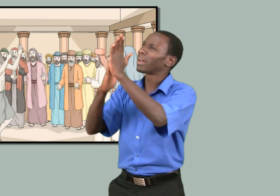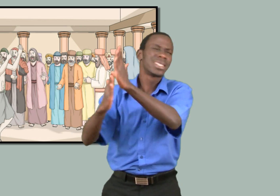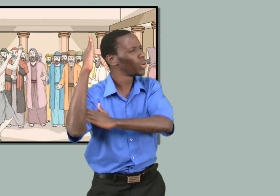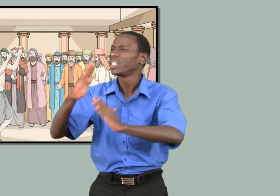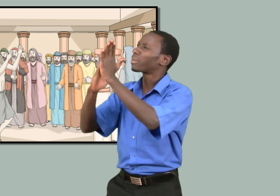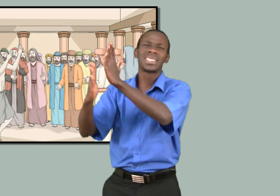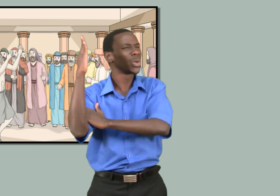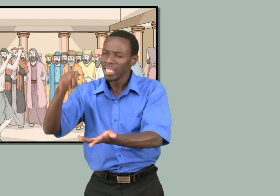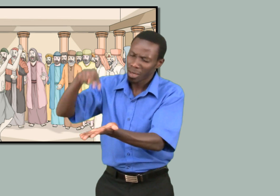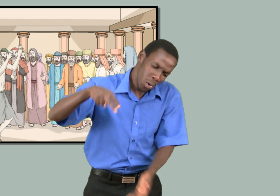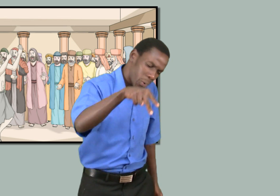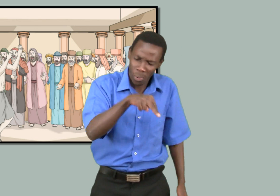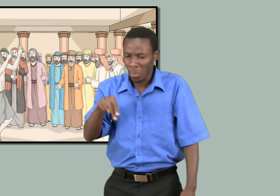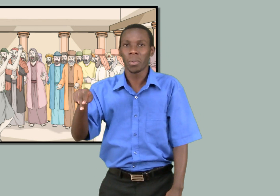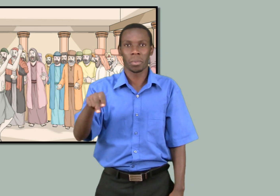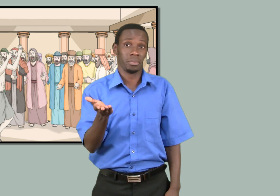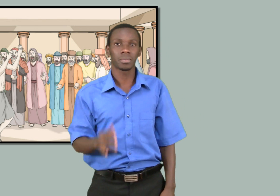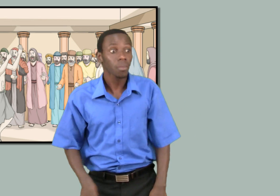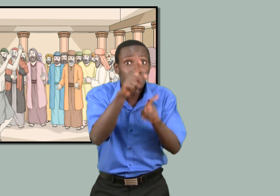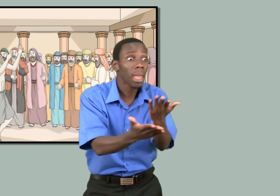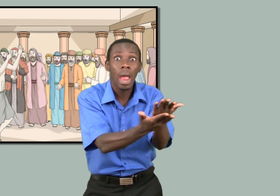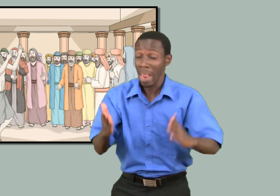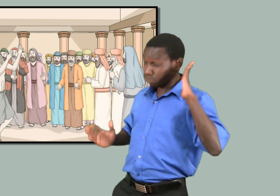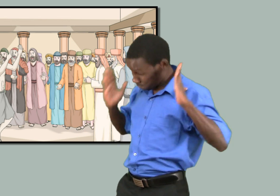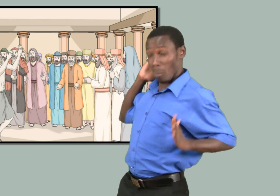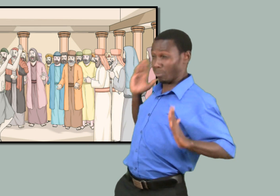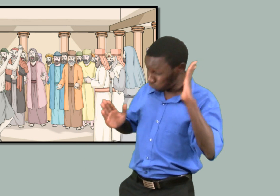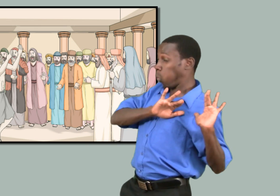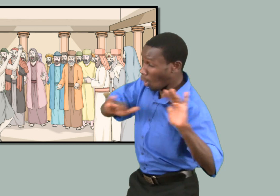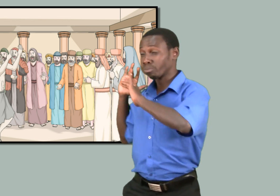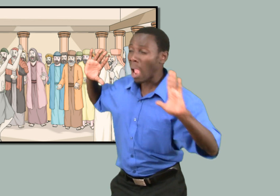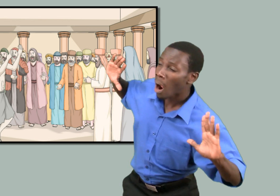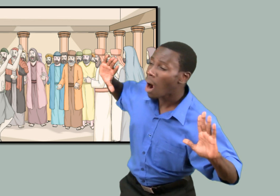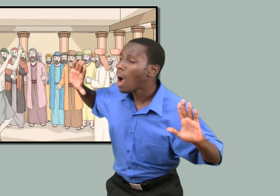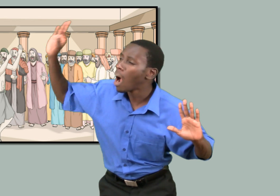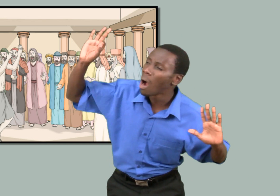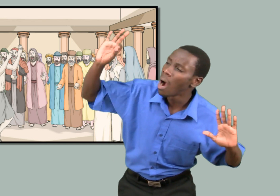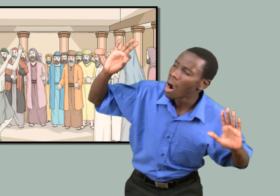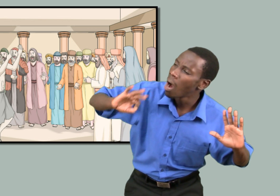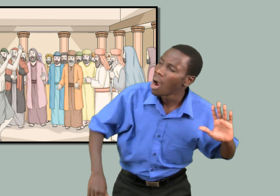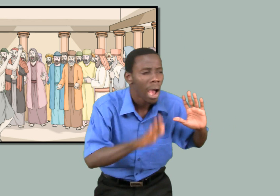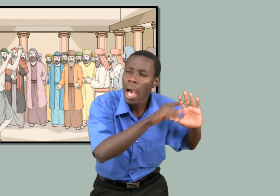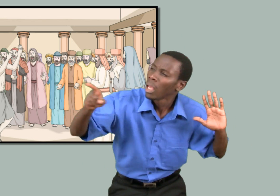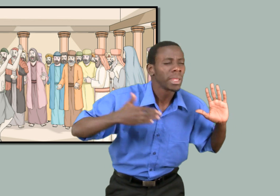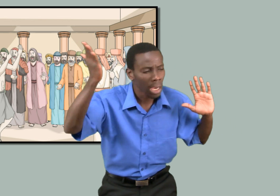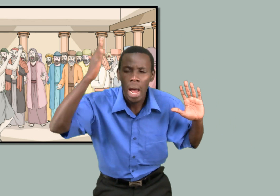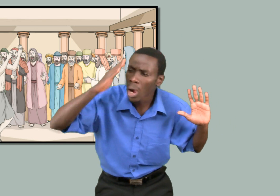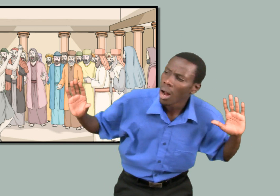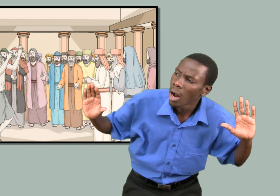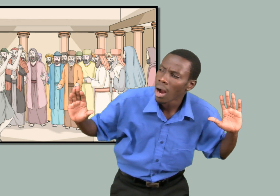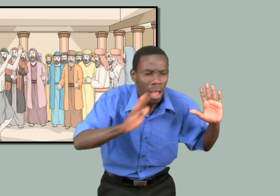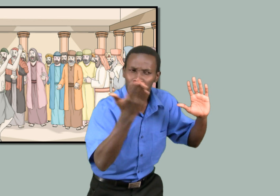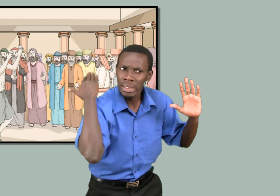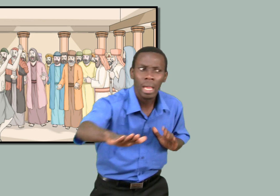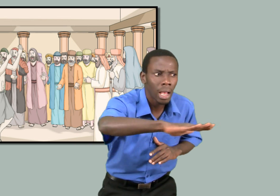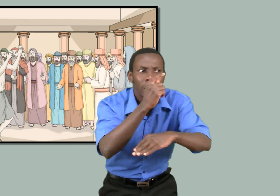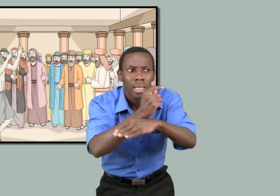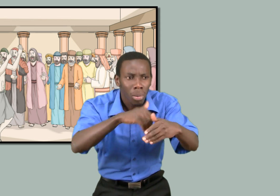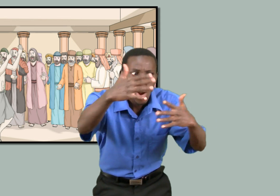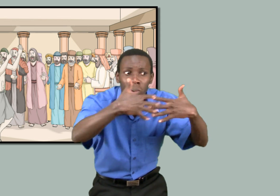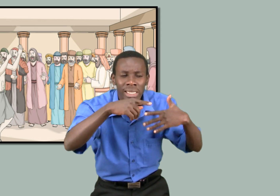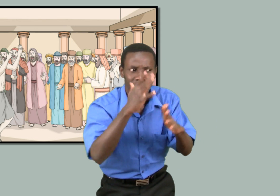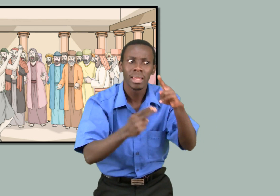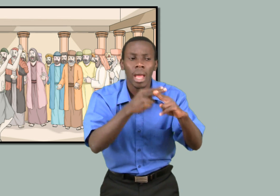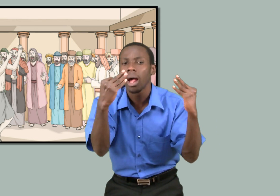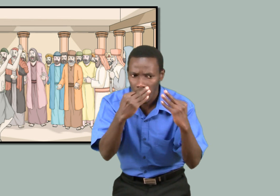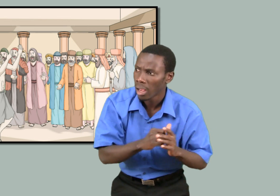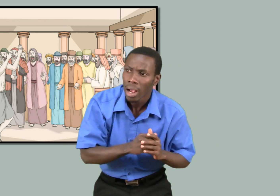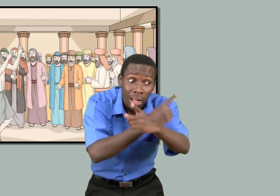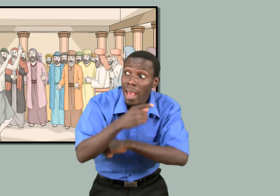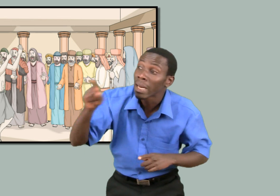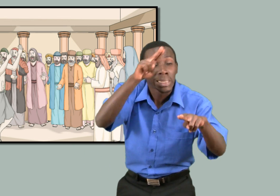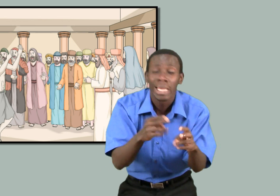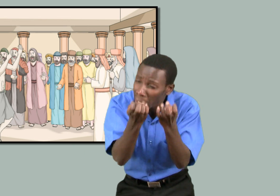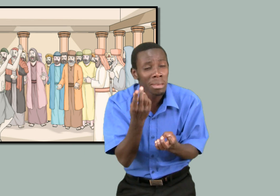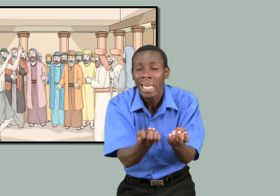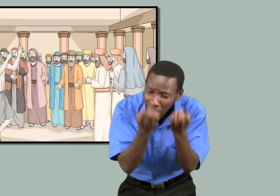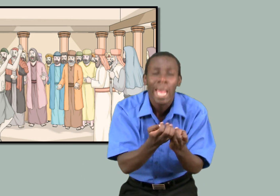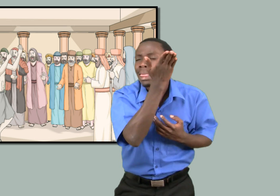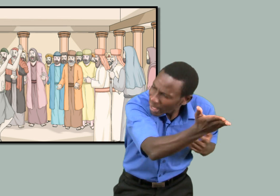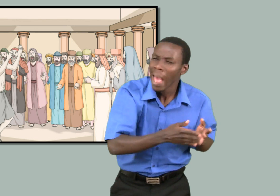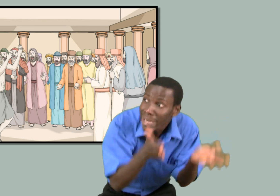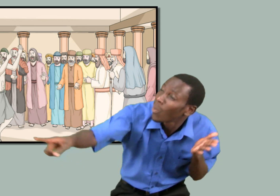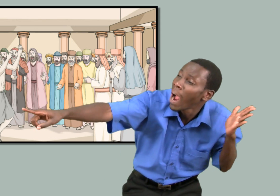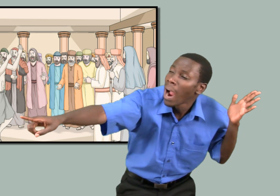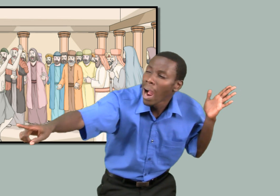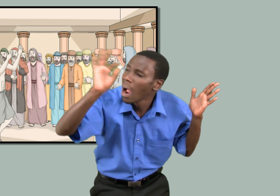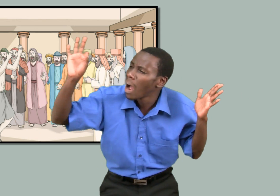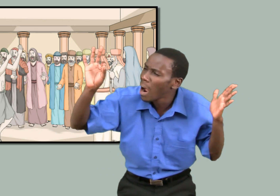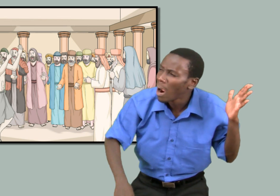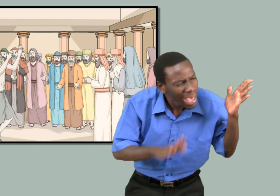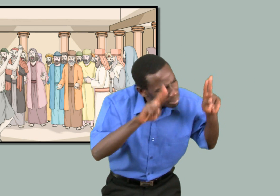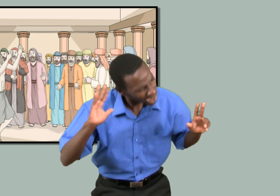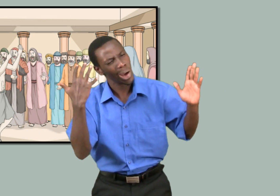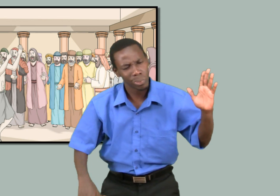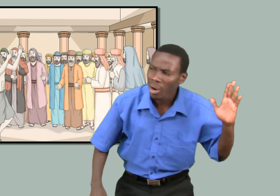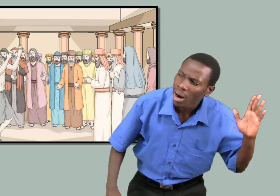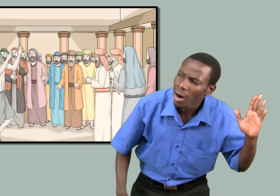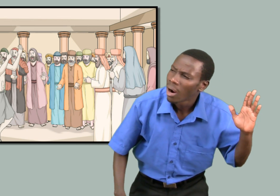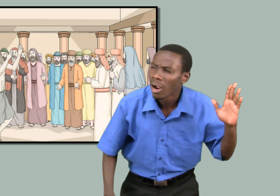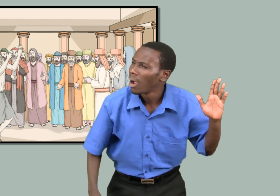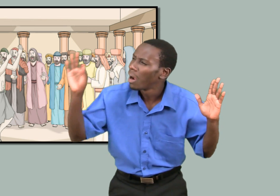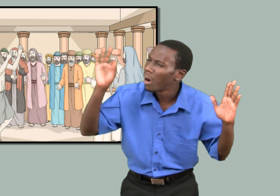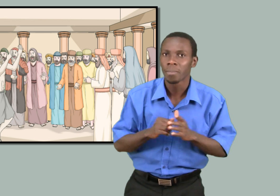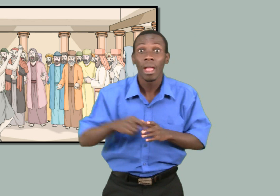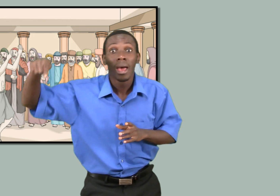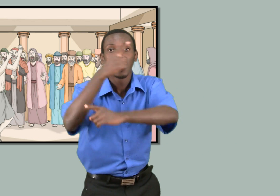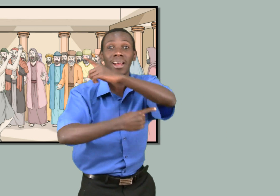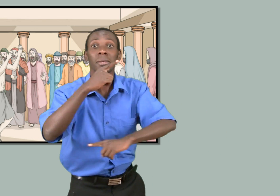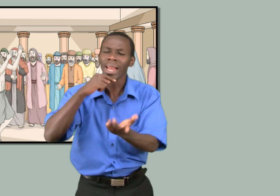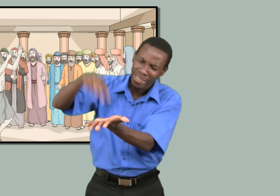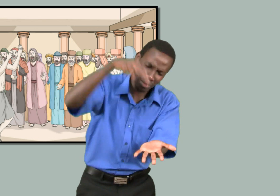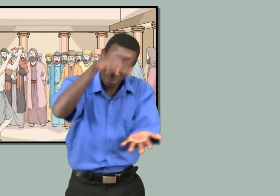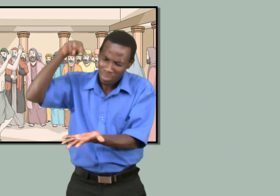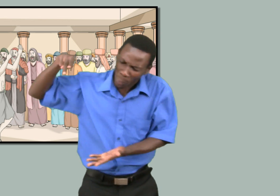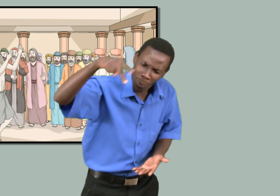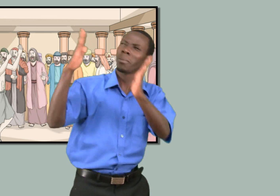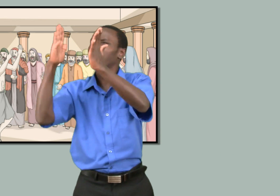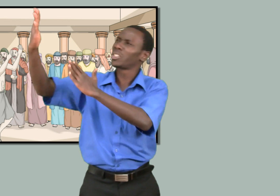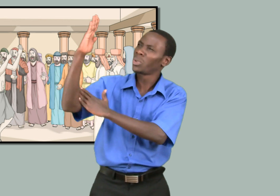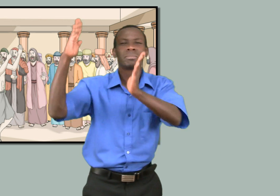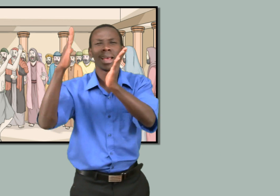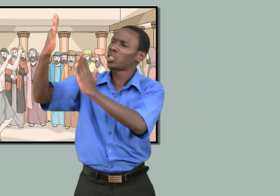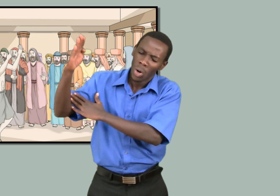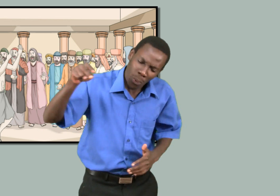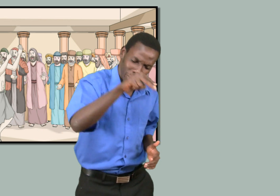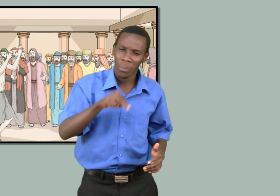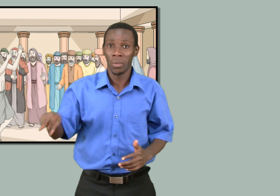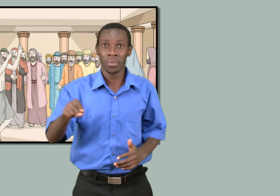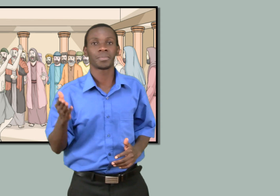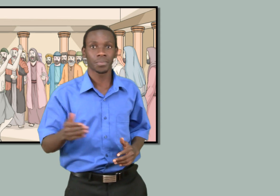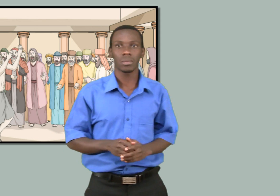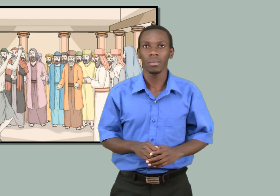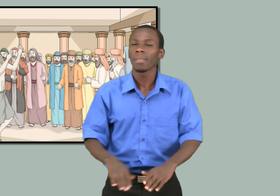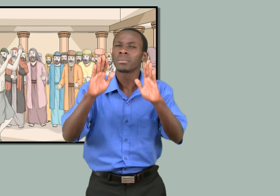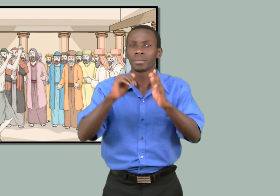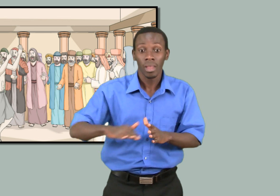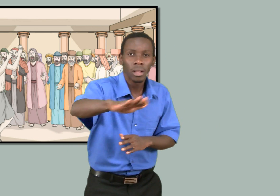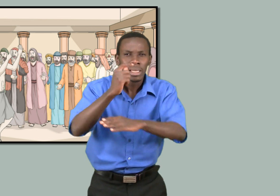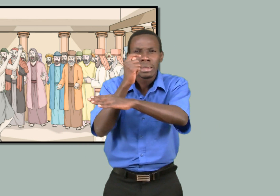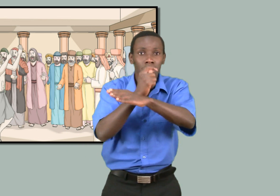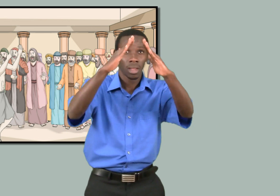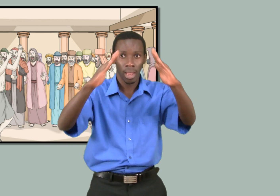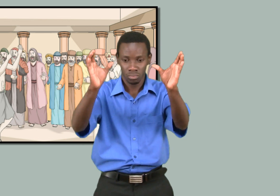When all the people saw him walking and praising God, they recognized him as the man who used to sit begging at the Beautiful Gate of the temple, and they were filled with wonder and amazement at what had happened to him.